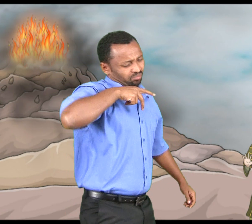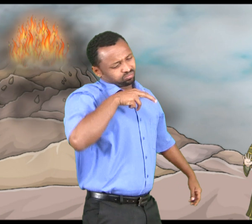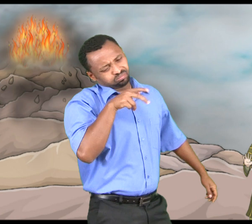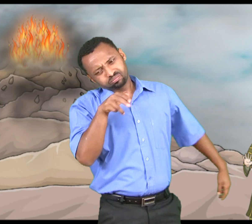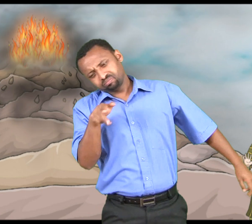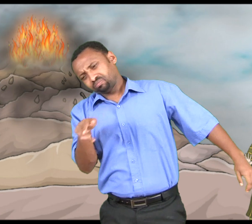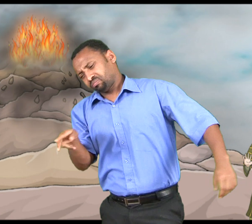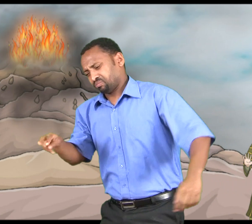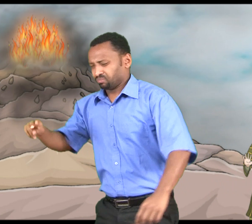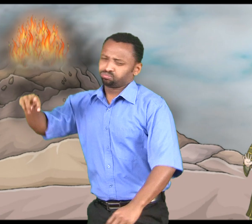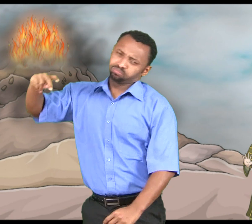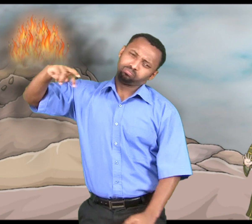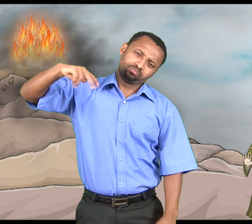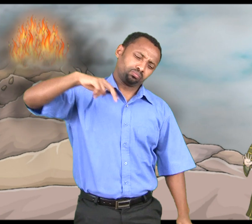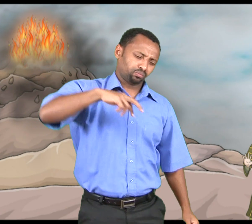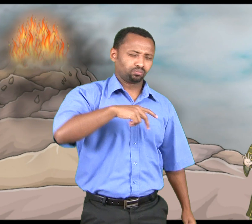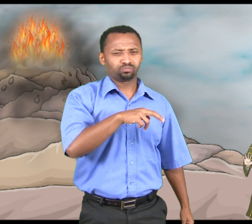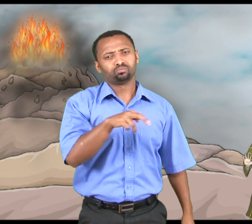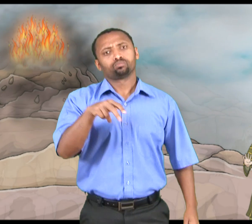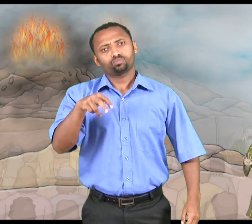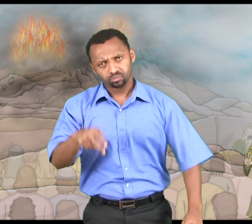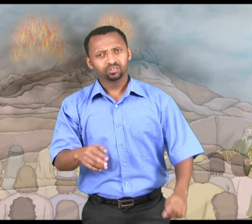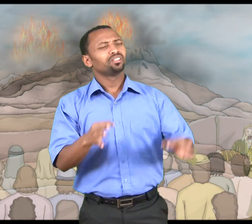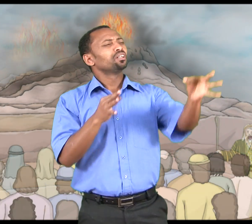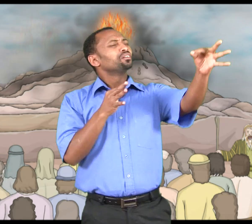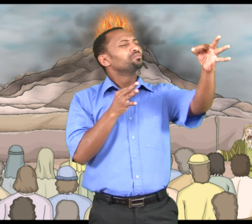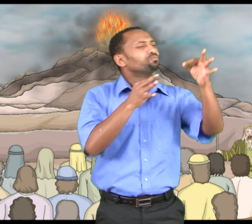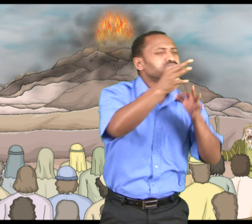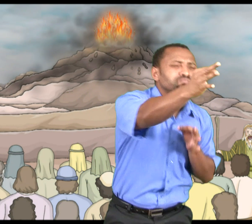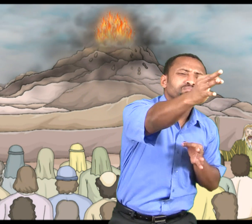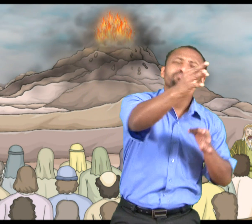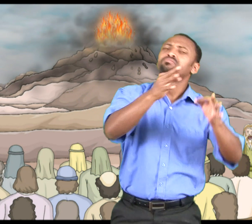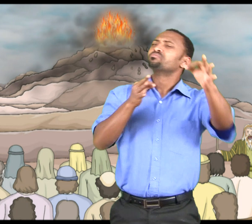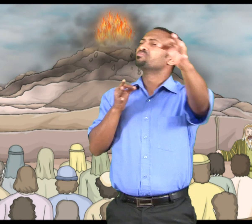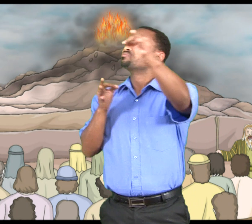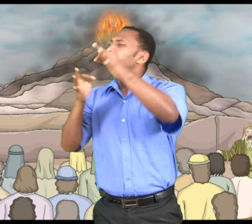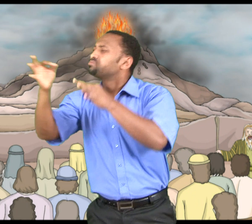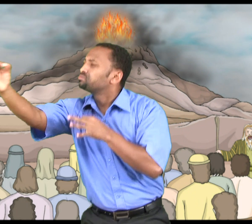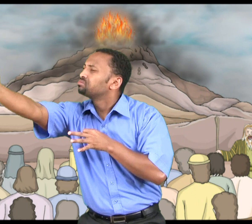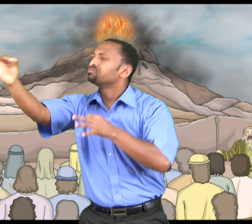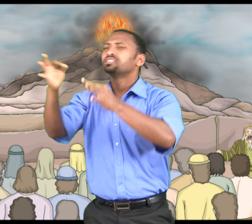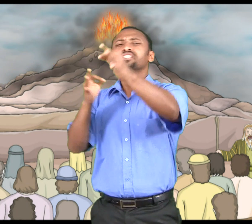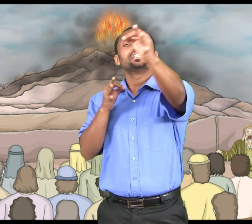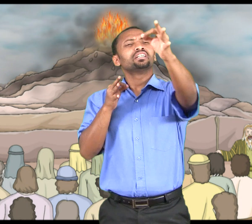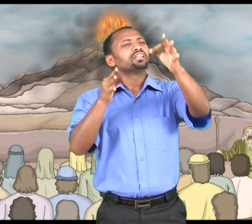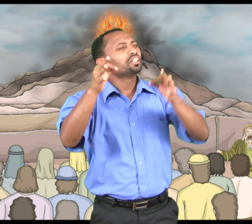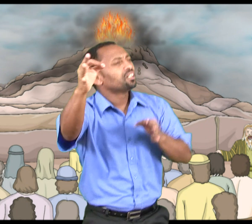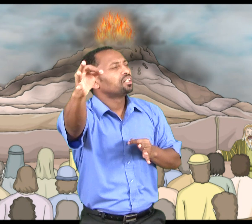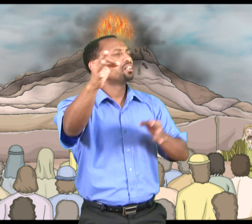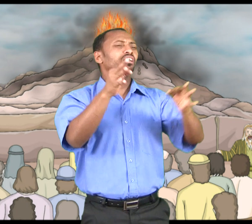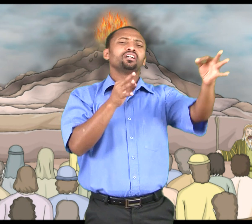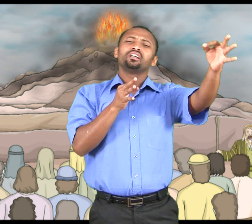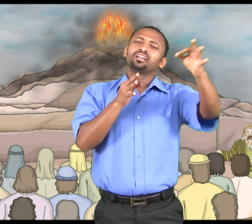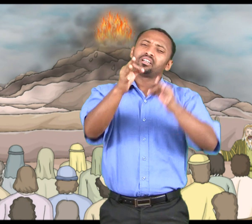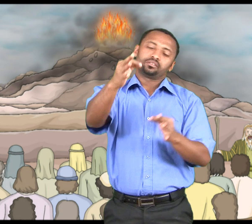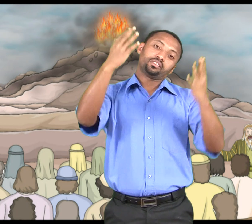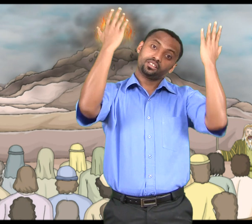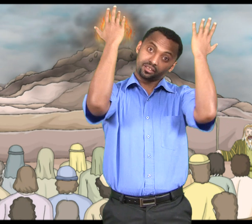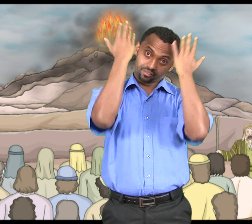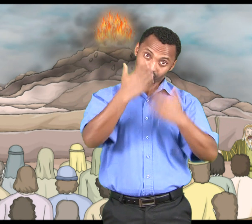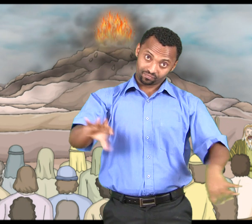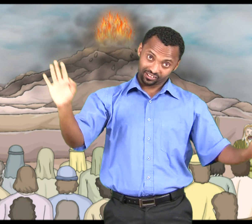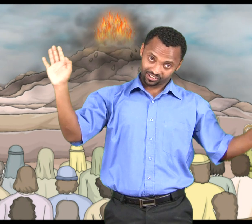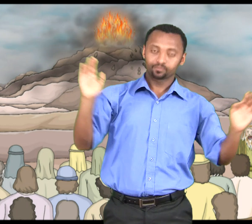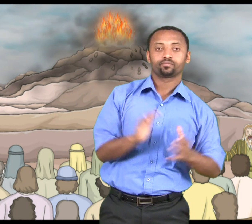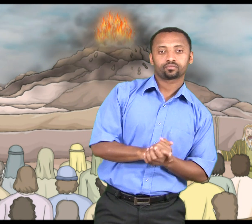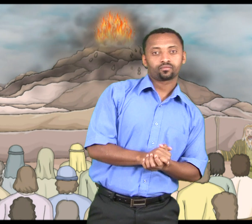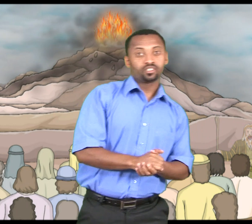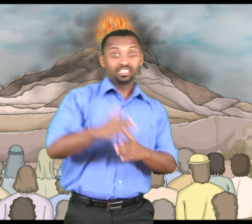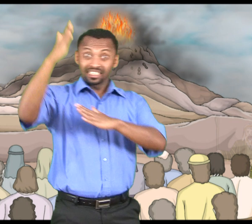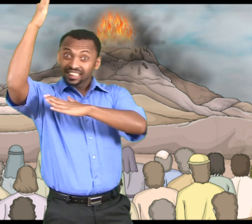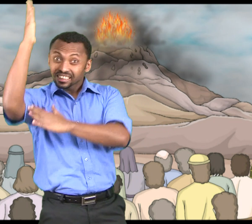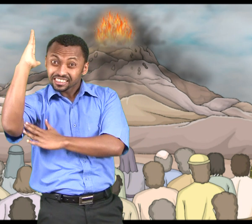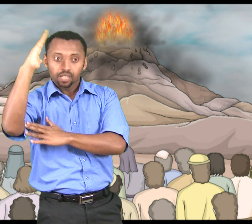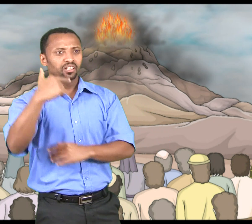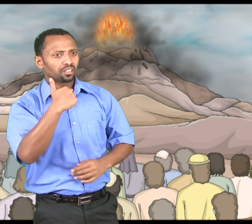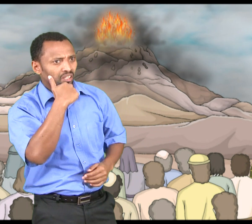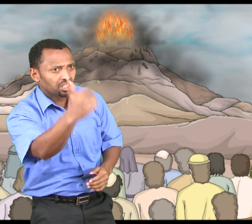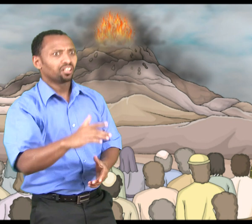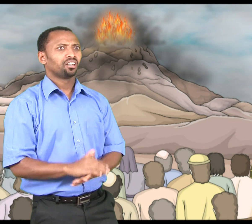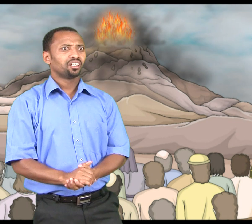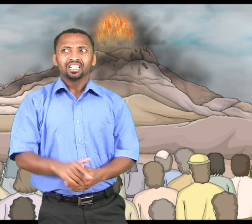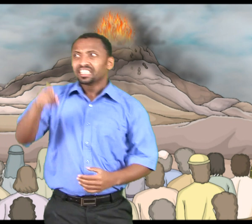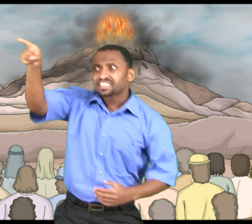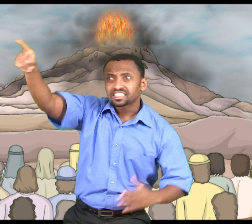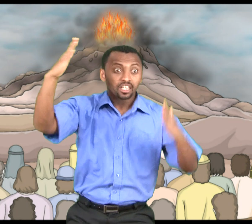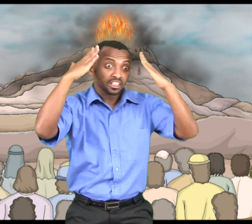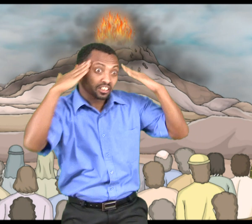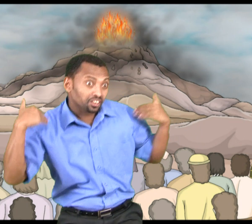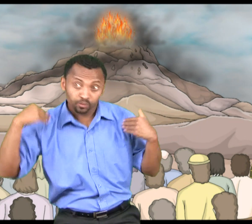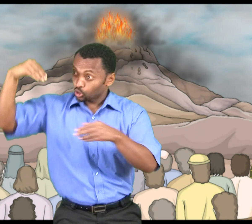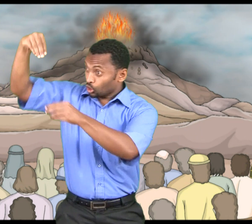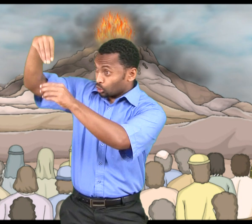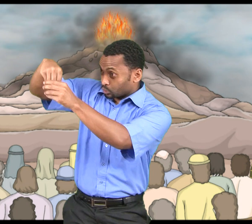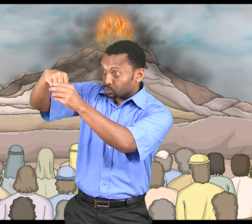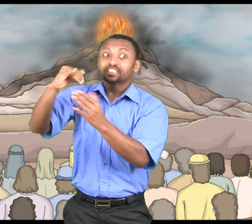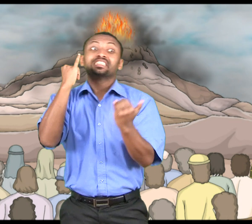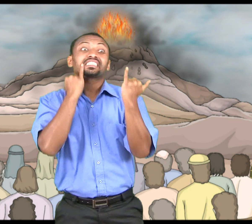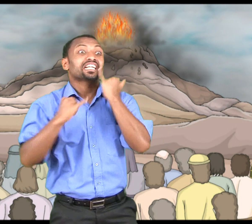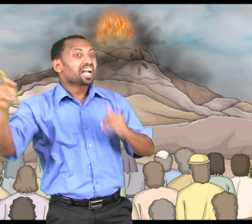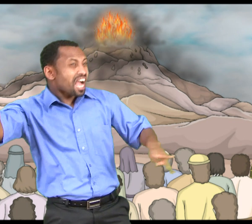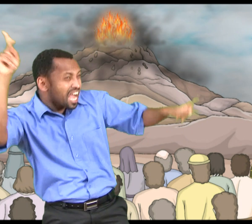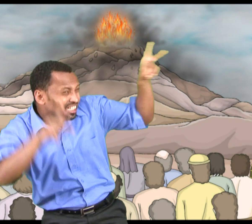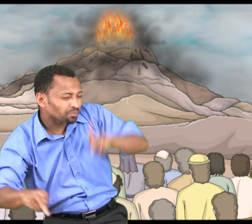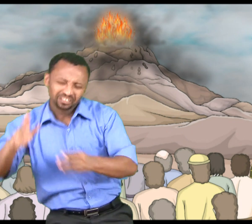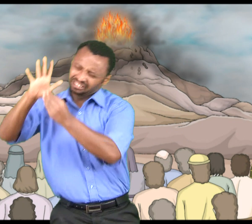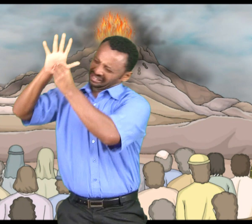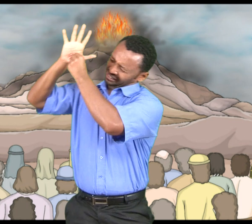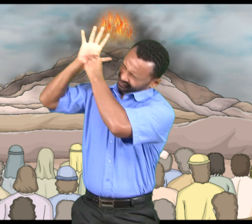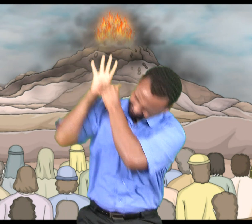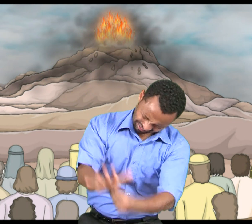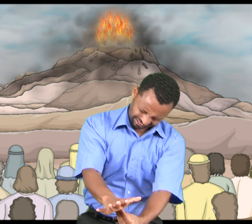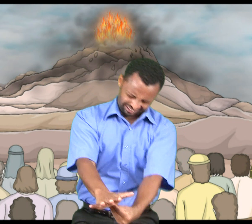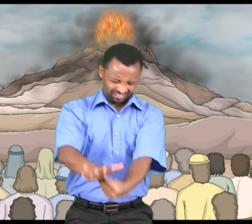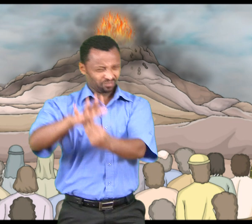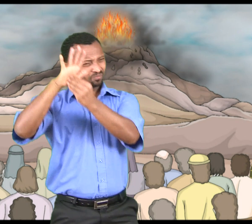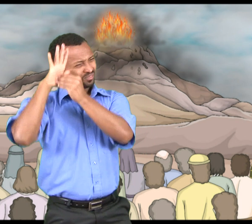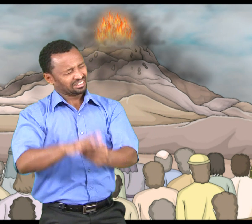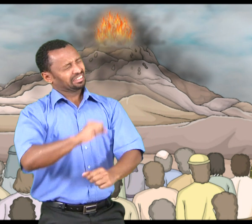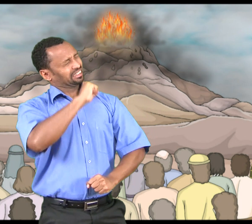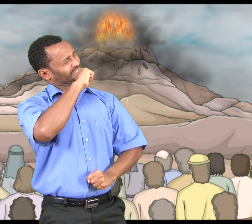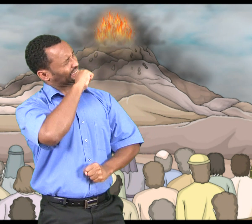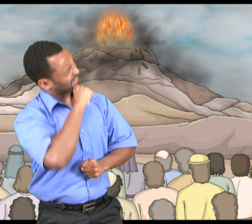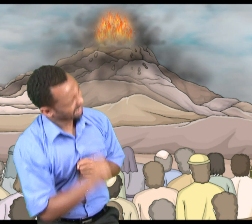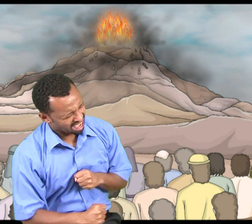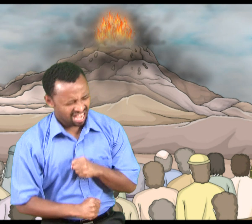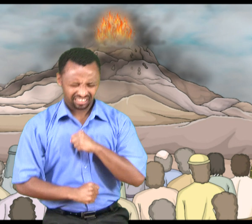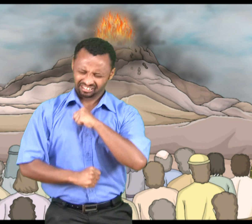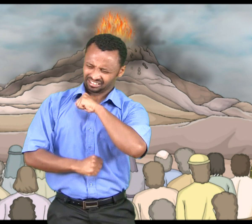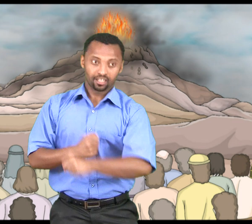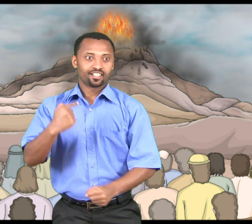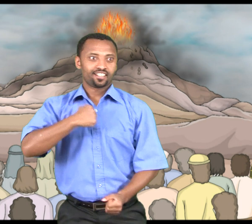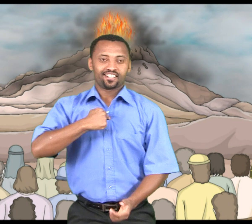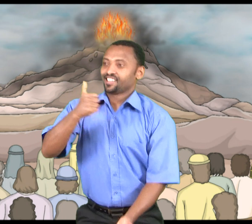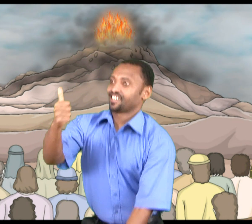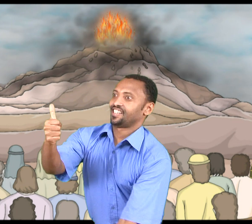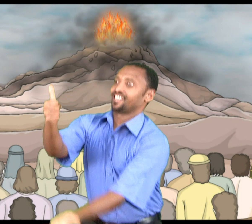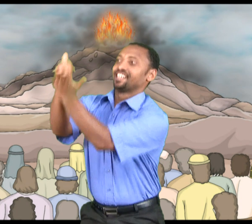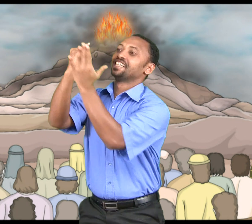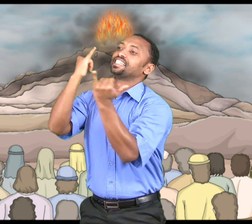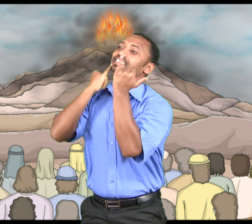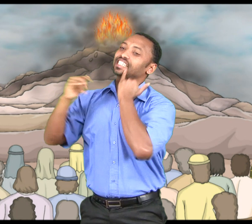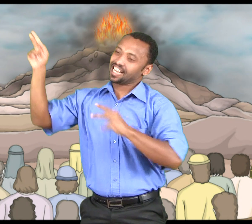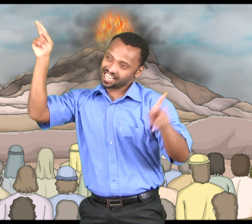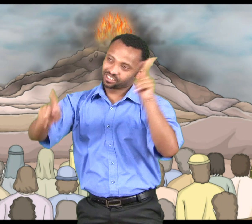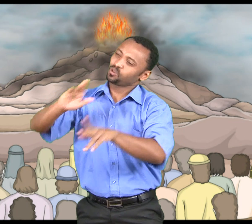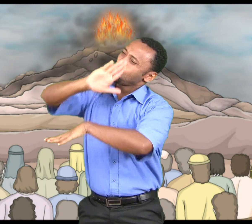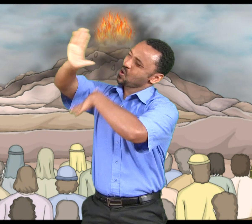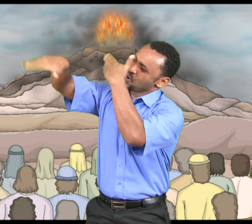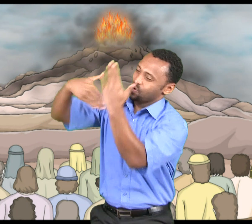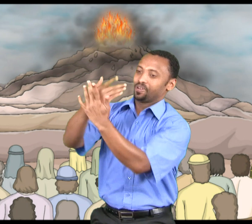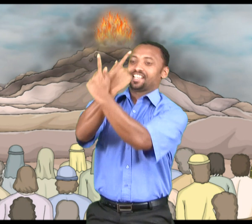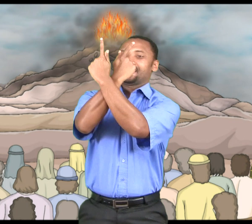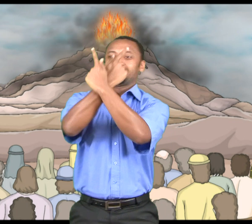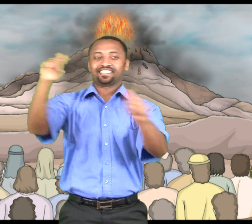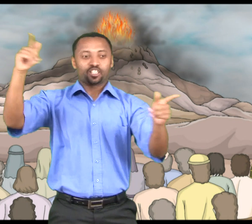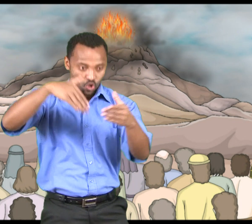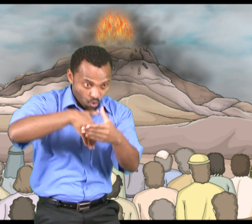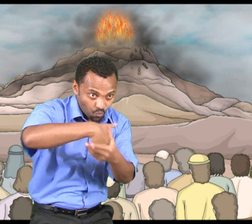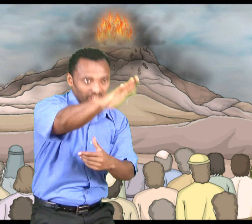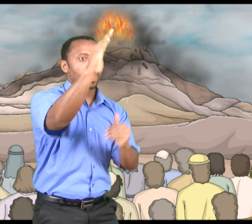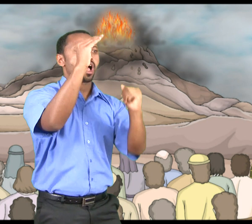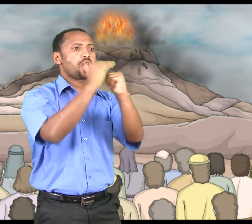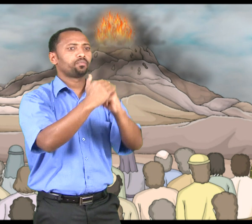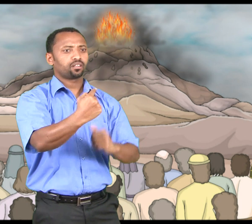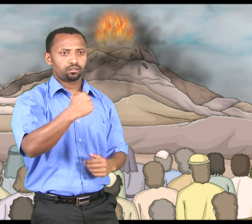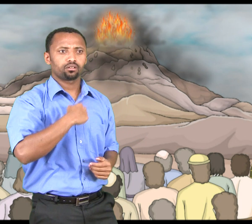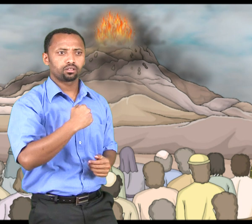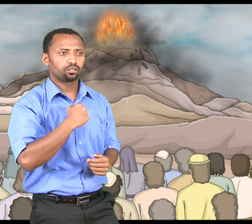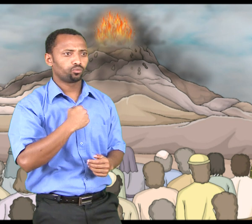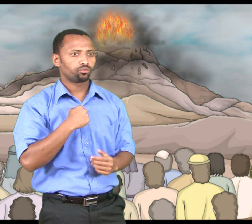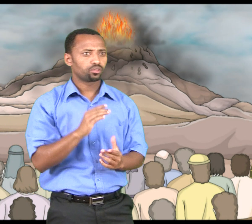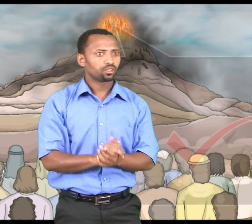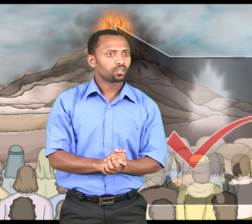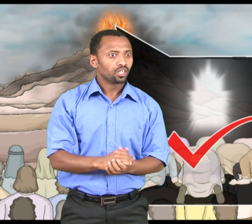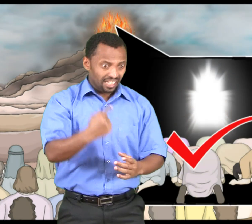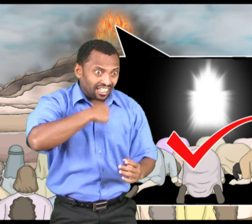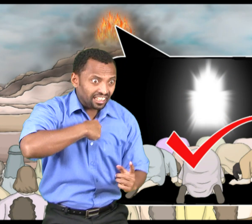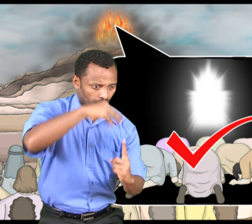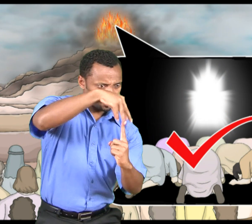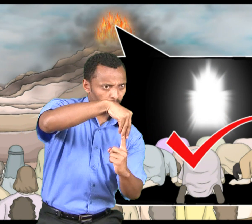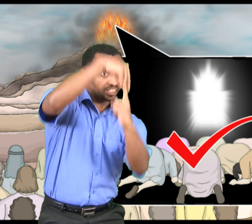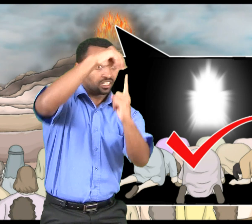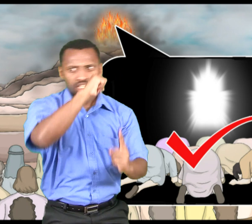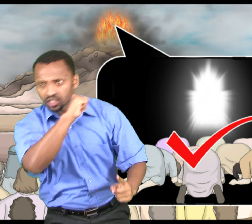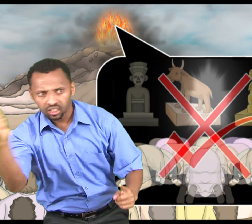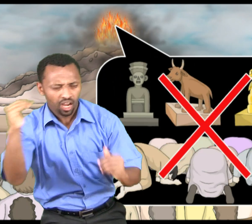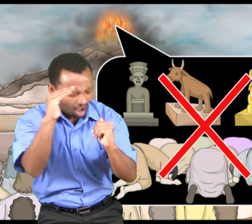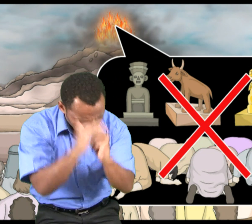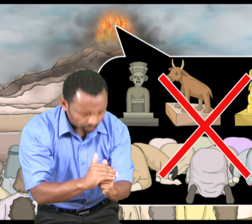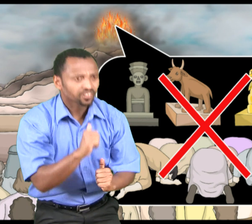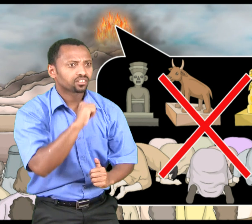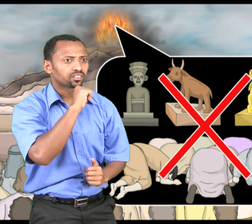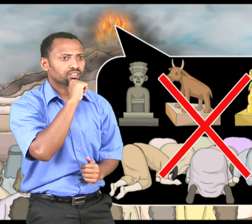So Moses went down to the people and spoke to them. And God spoke all these words: “I am the LORD your God, who brought you out of the land of Egypt, out of the house of slavery.